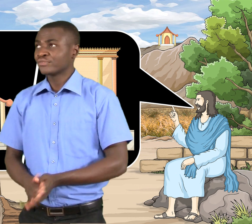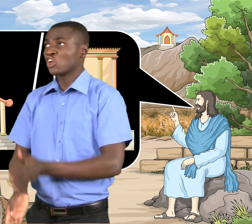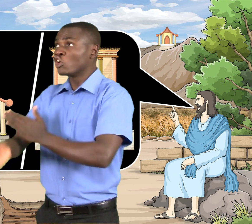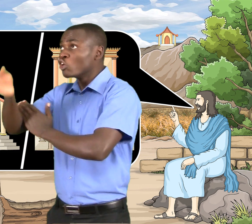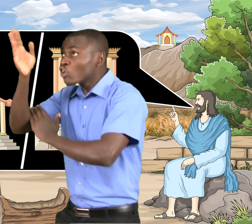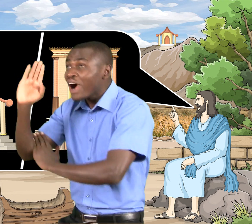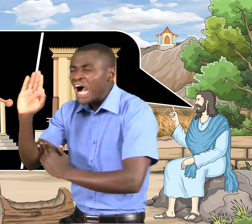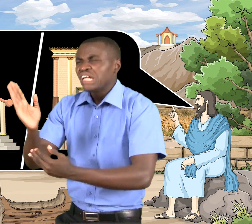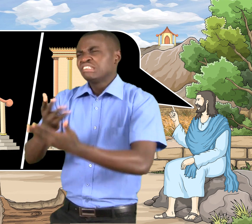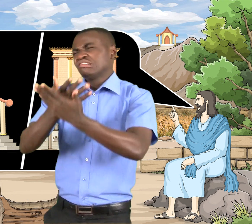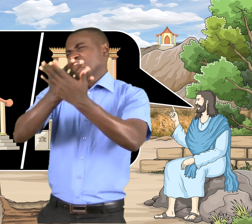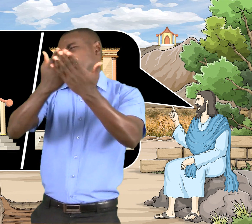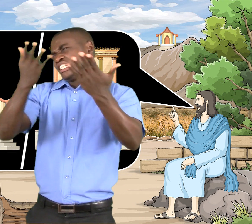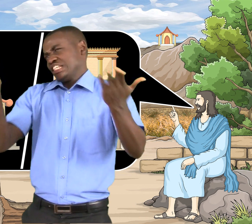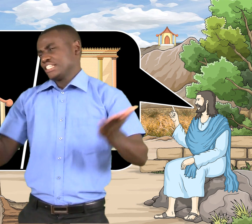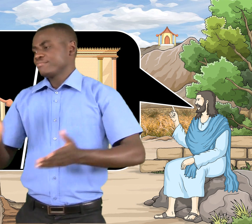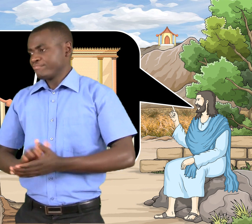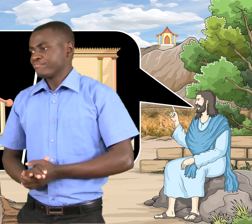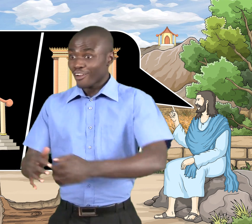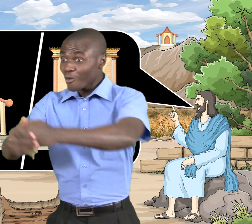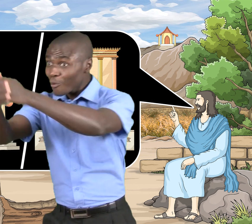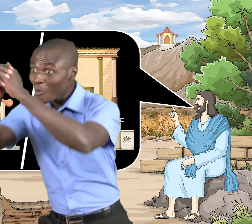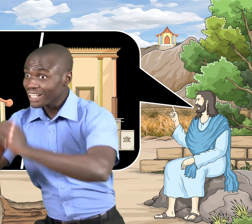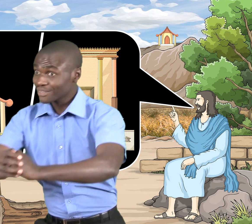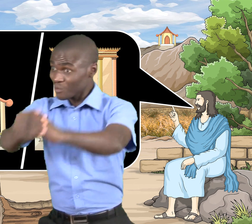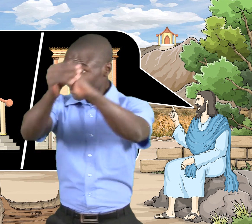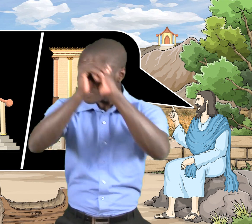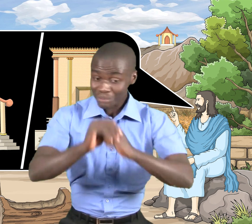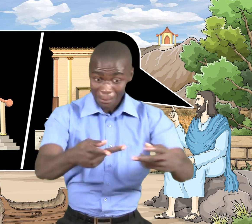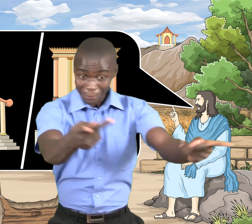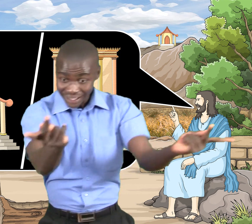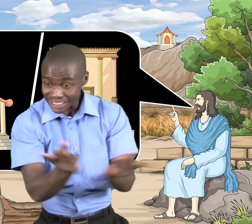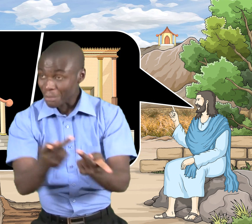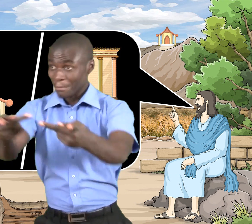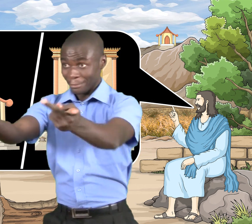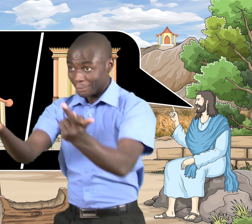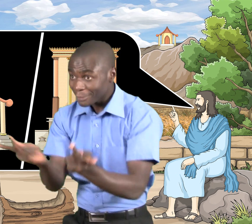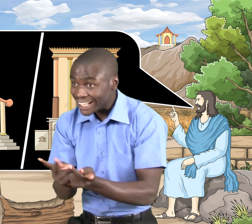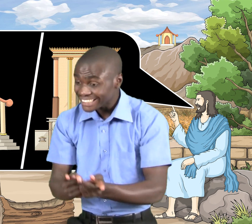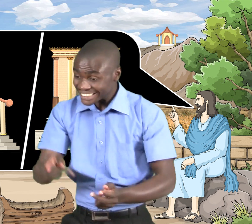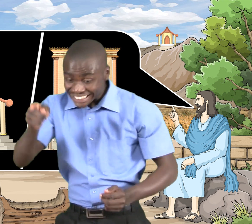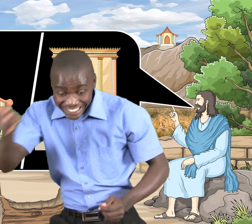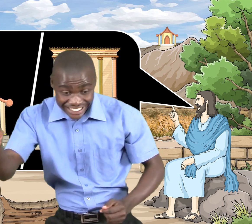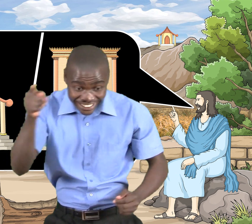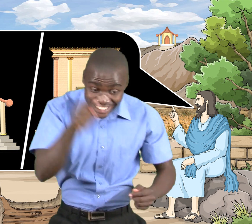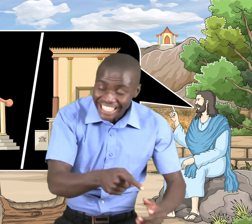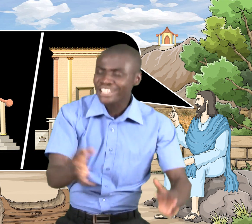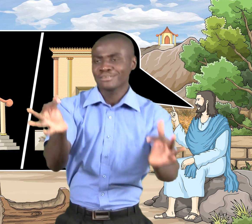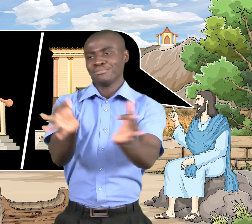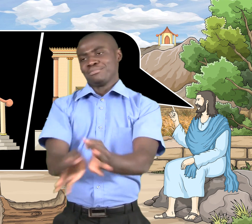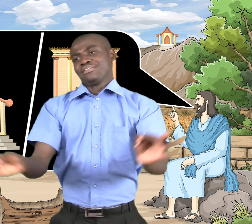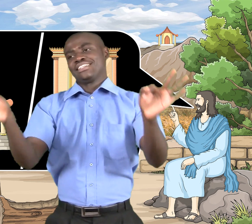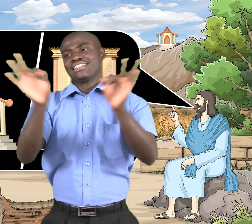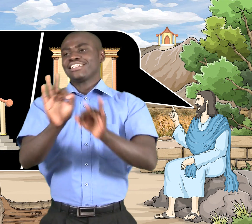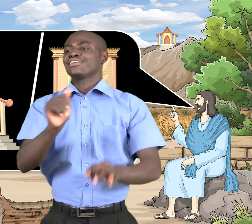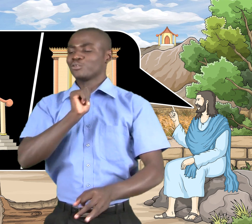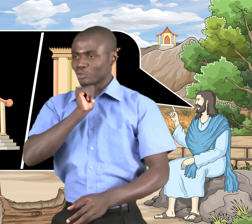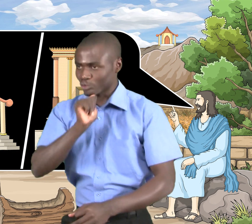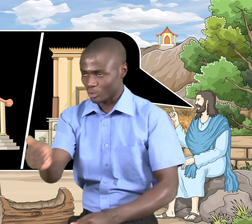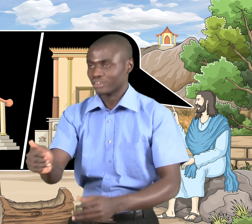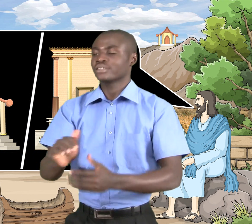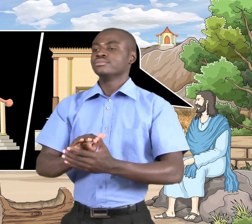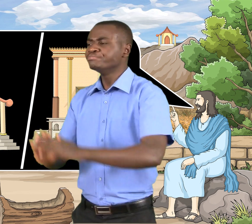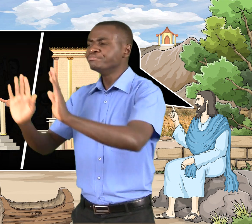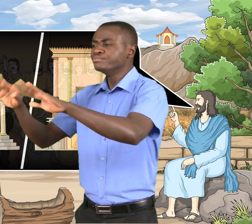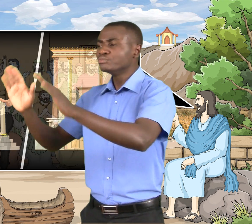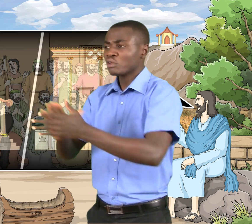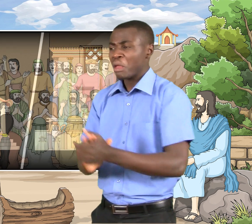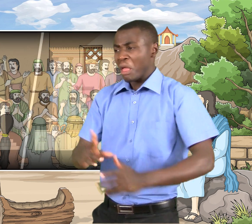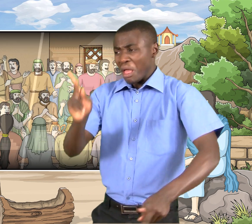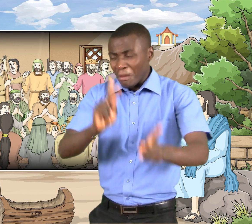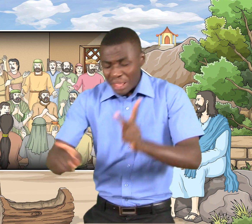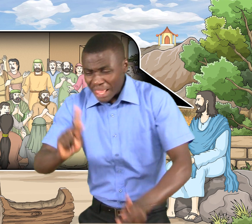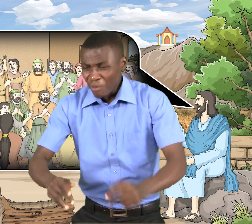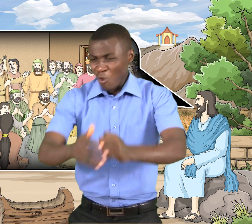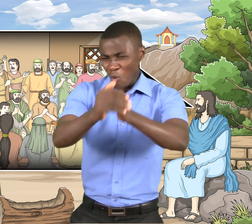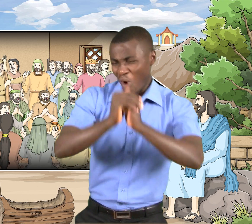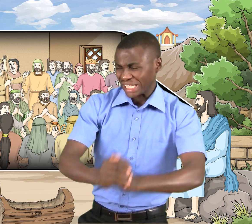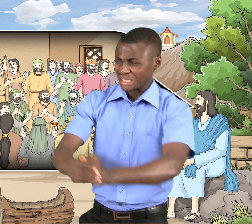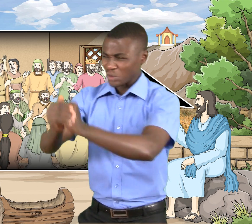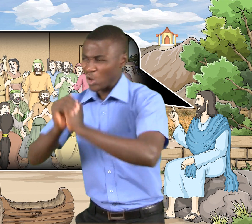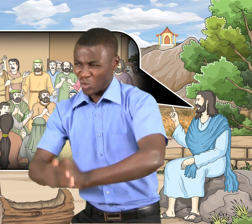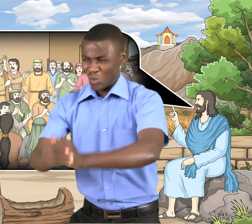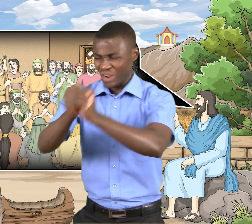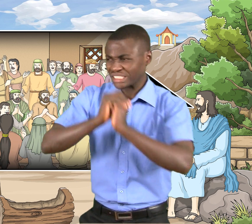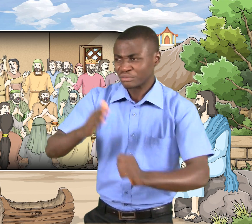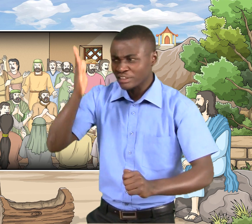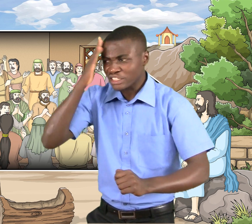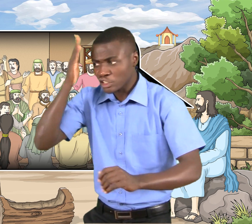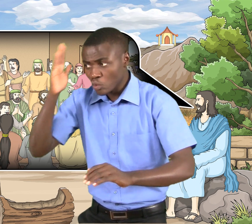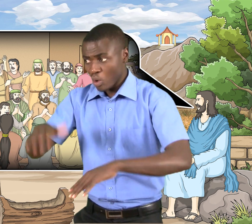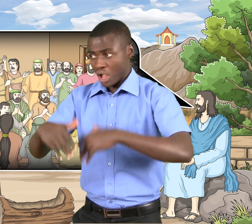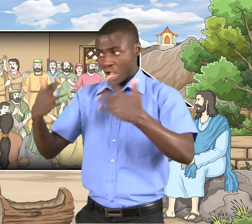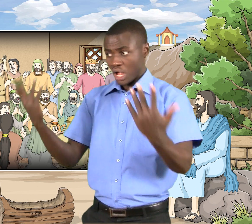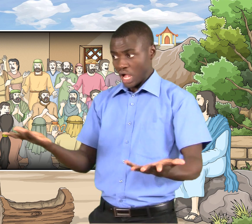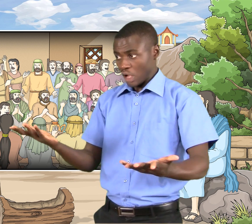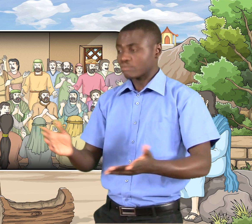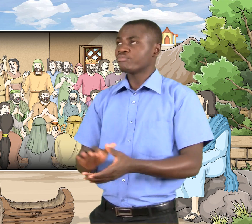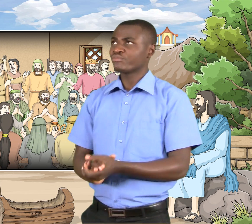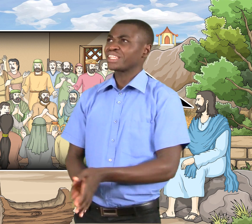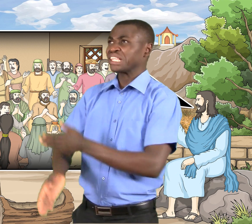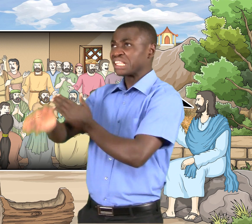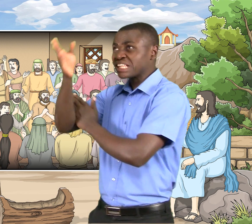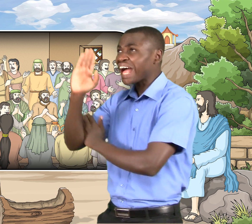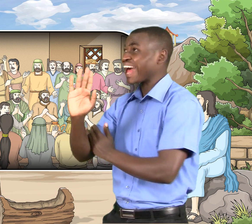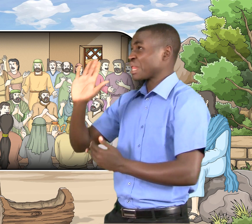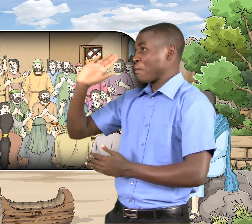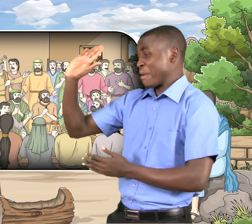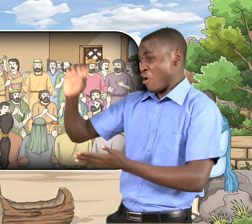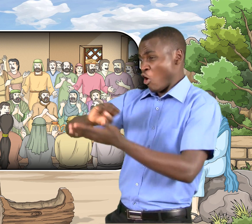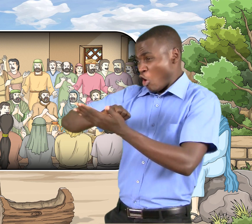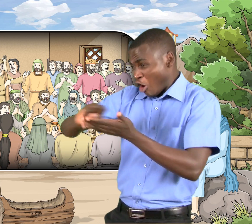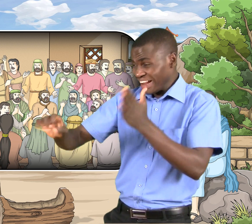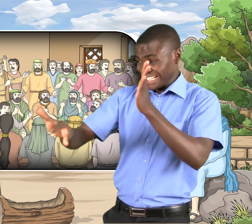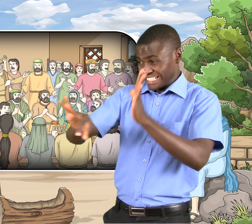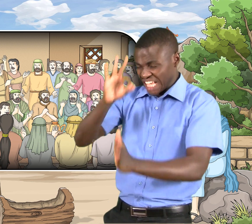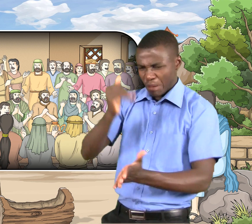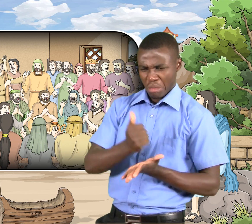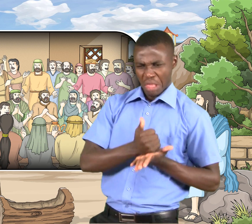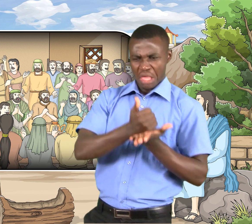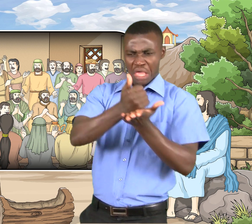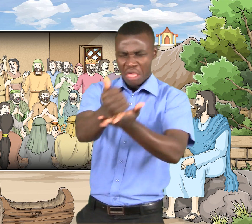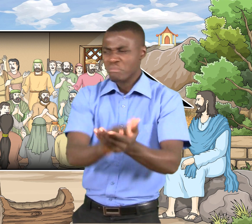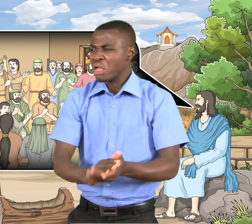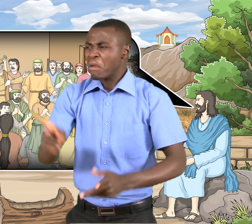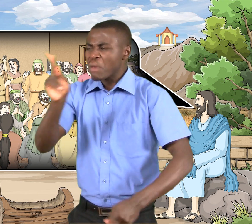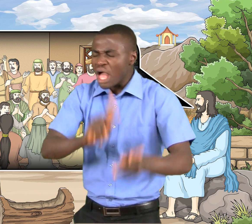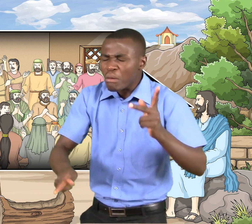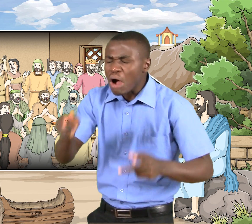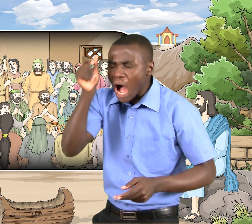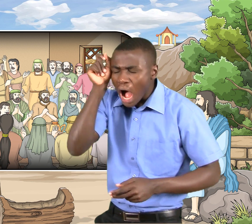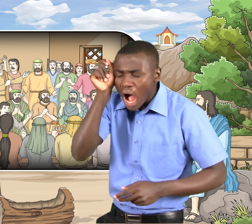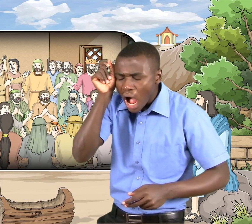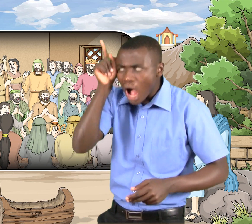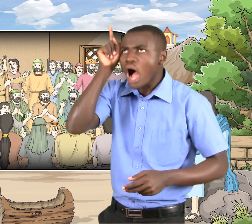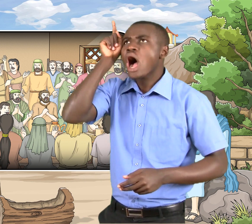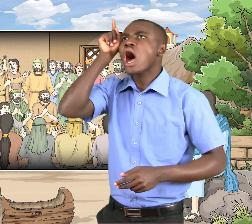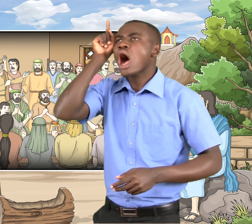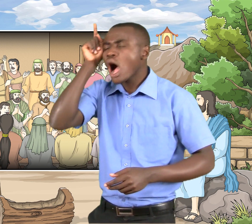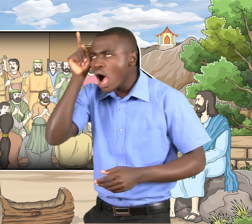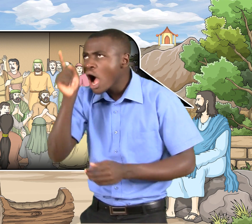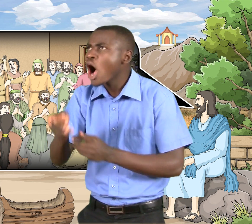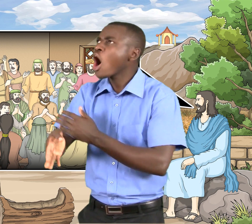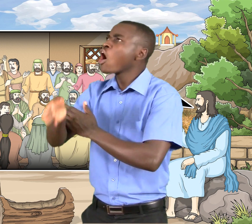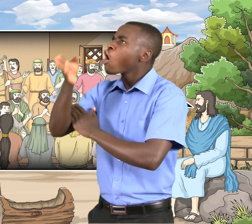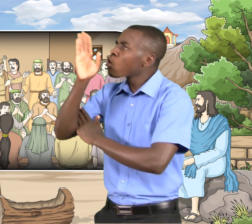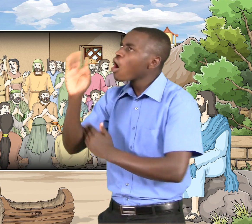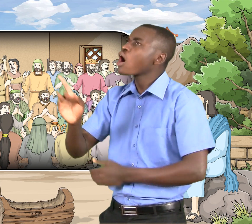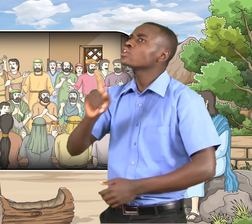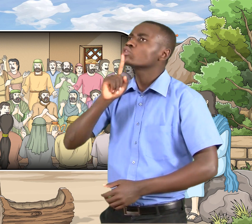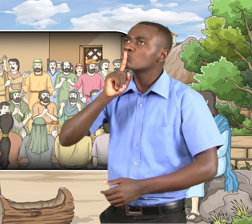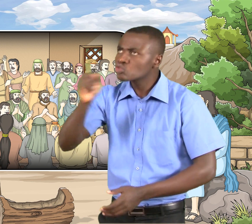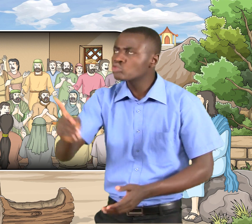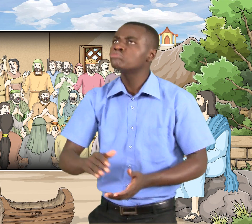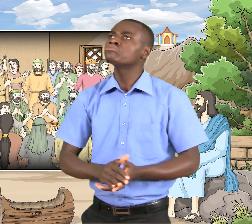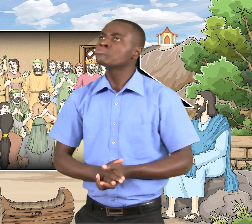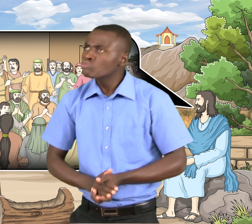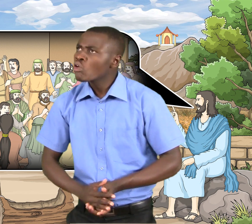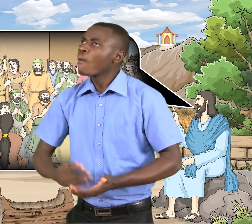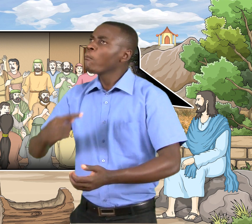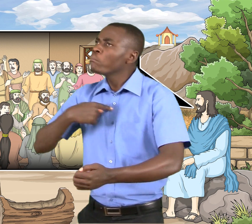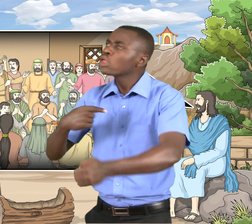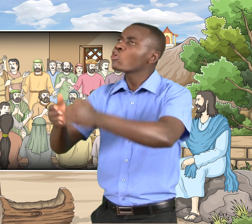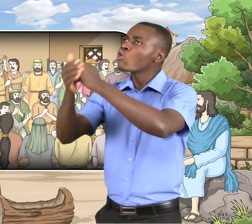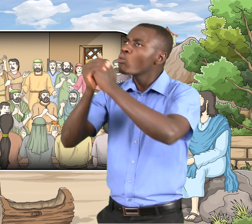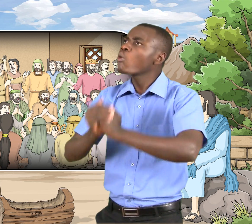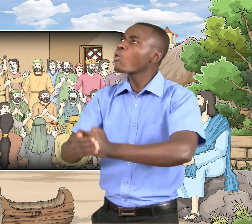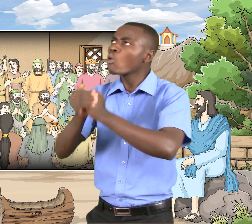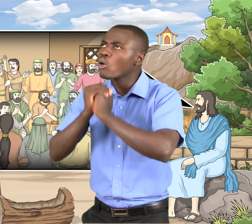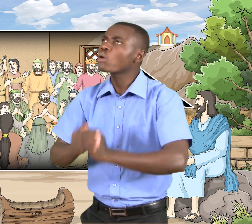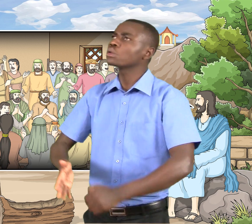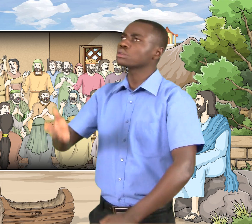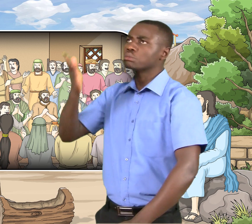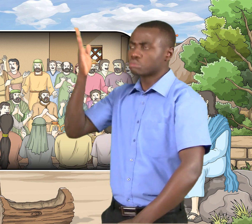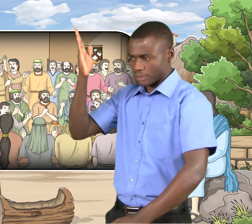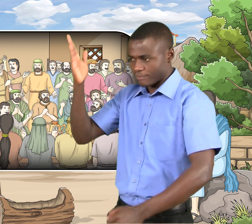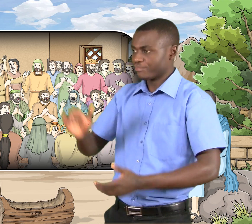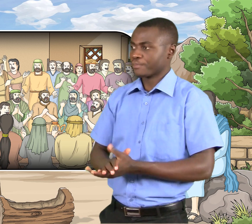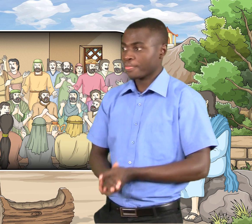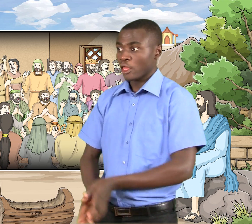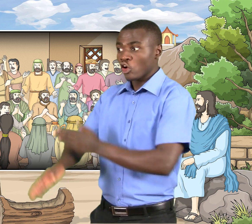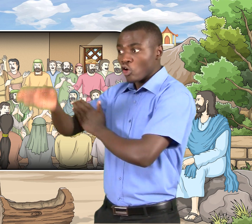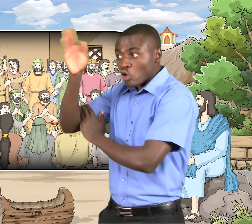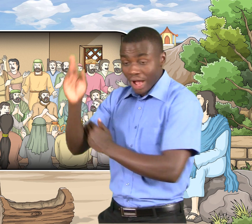You worship what you do not know; we worship what we do know, for salvation is from the Jews.